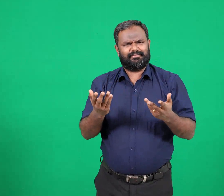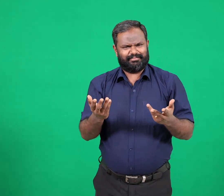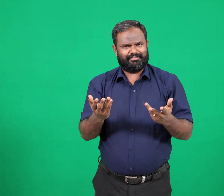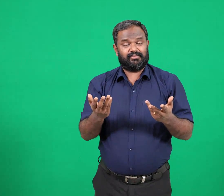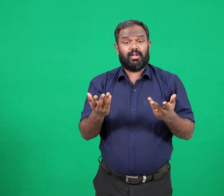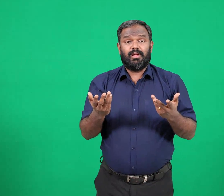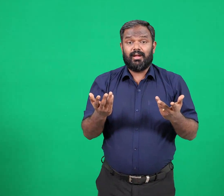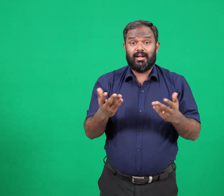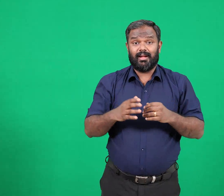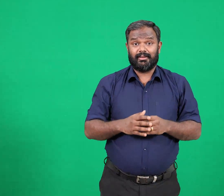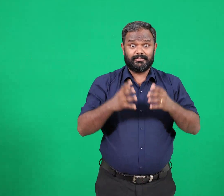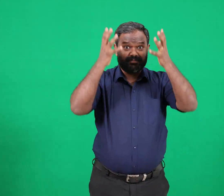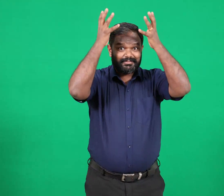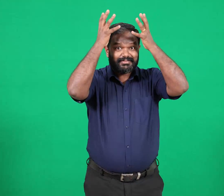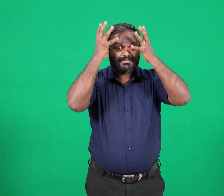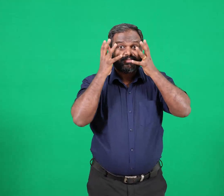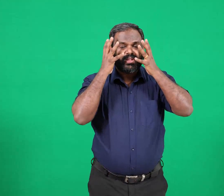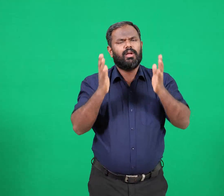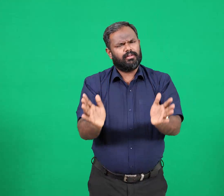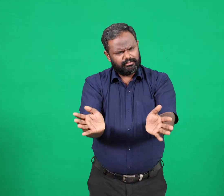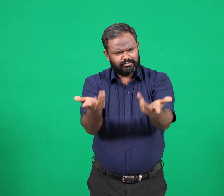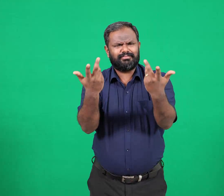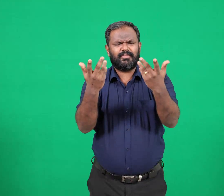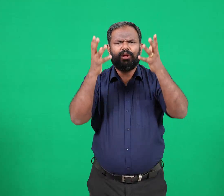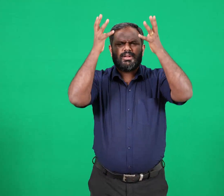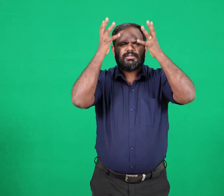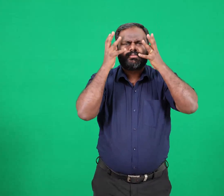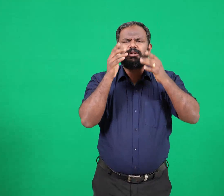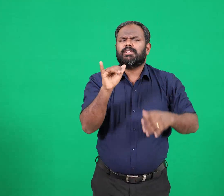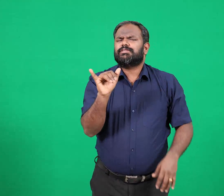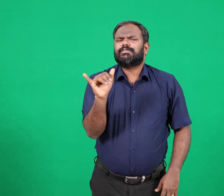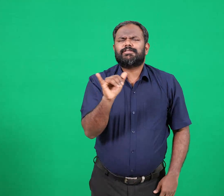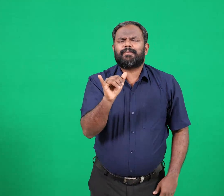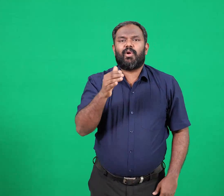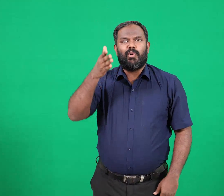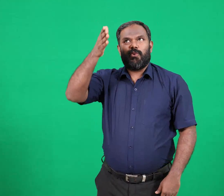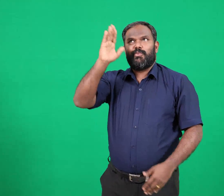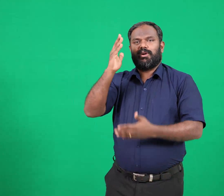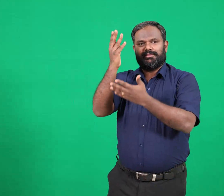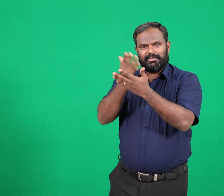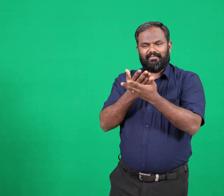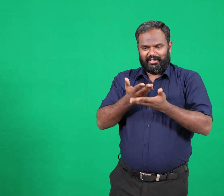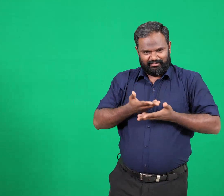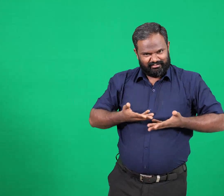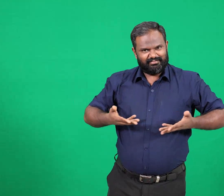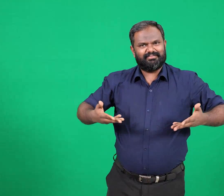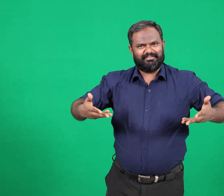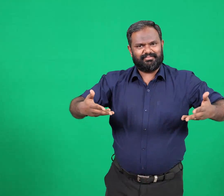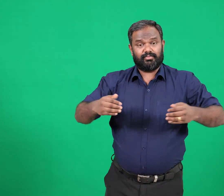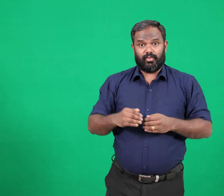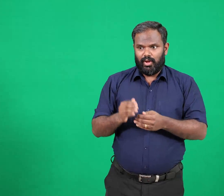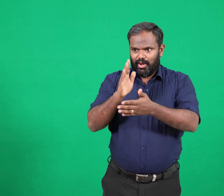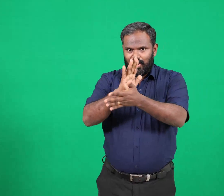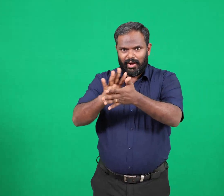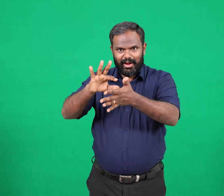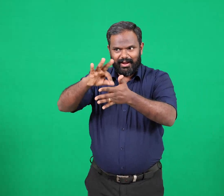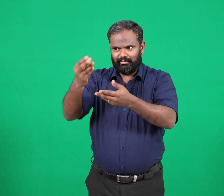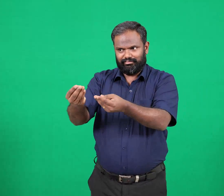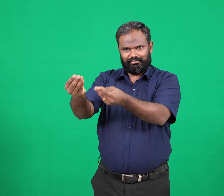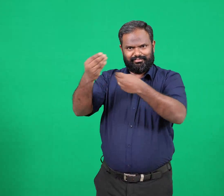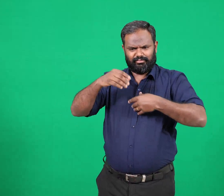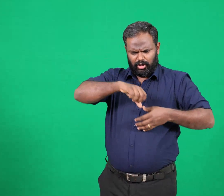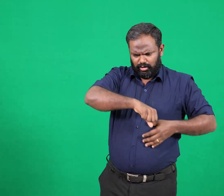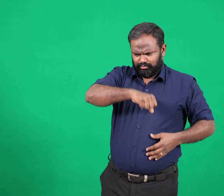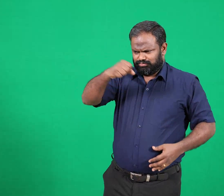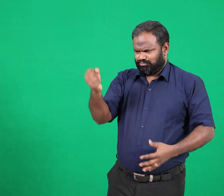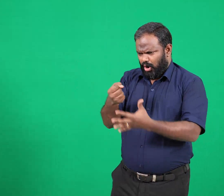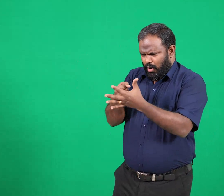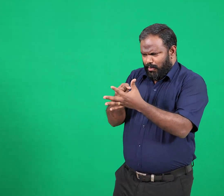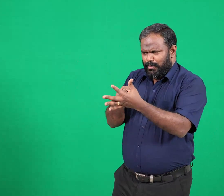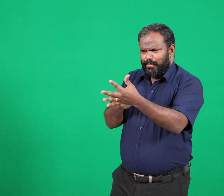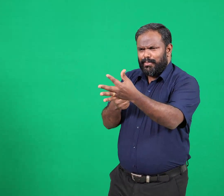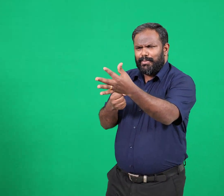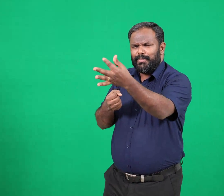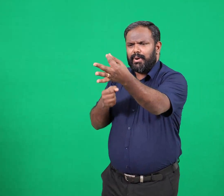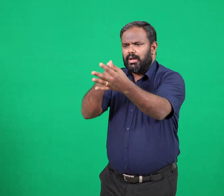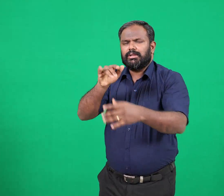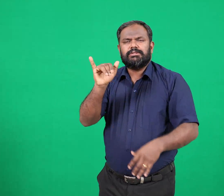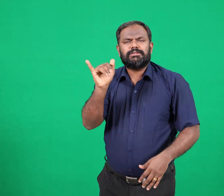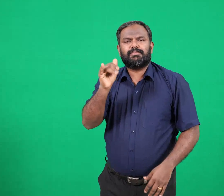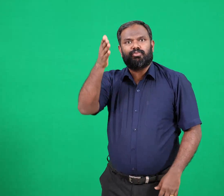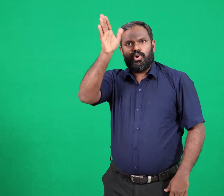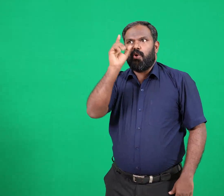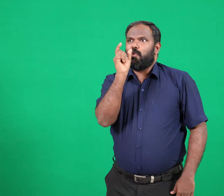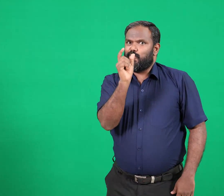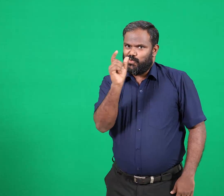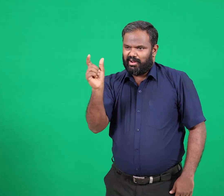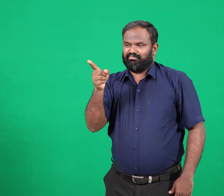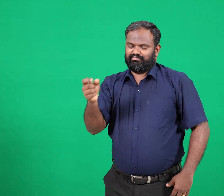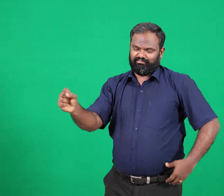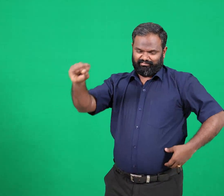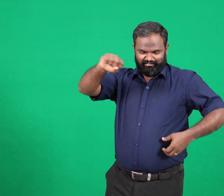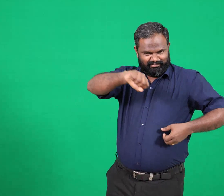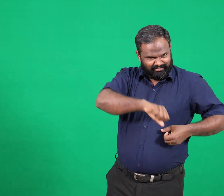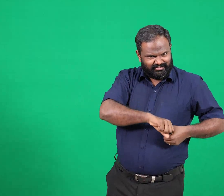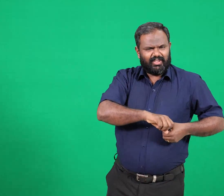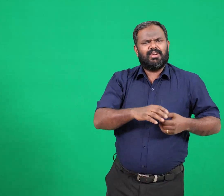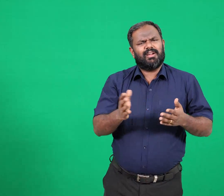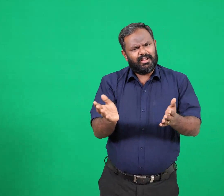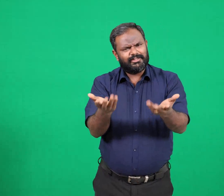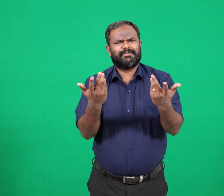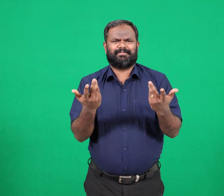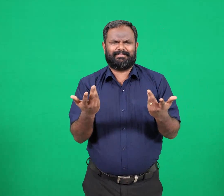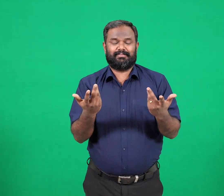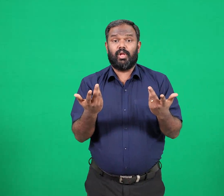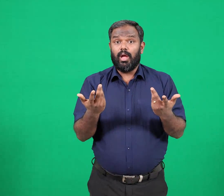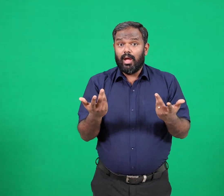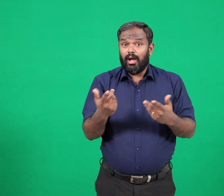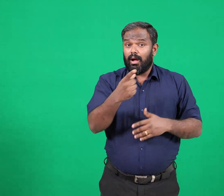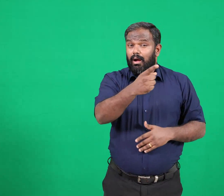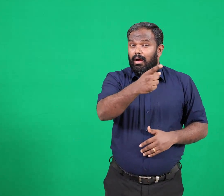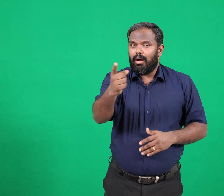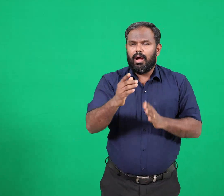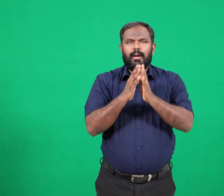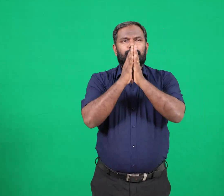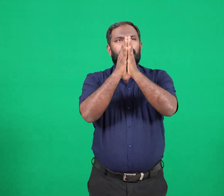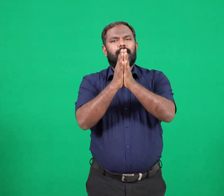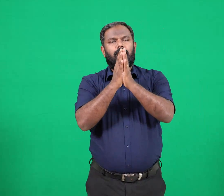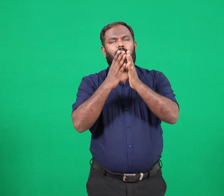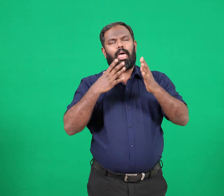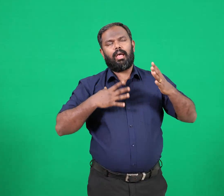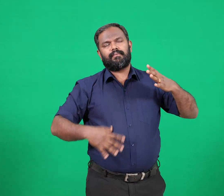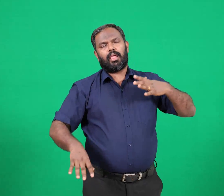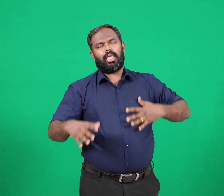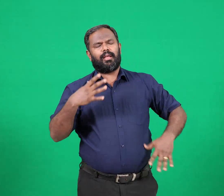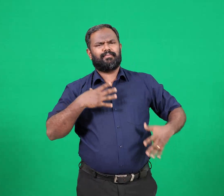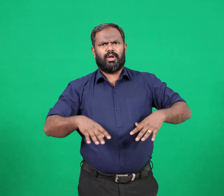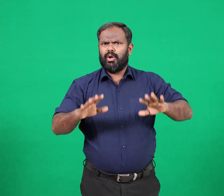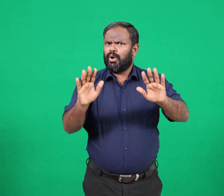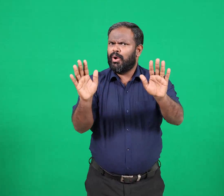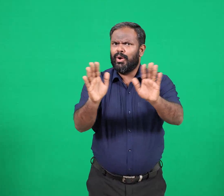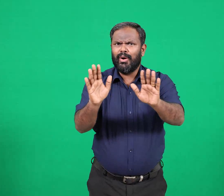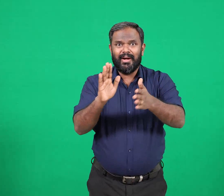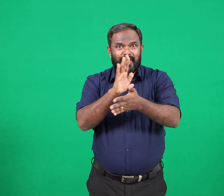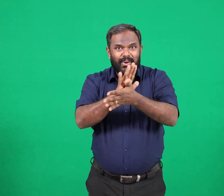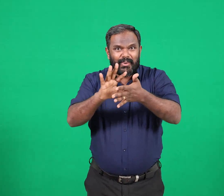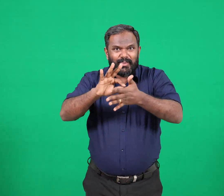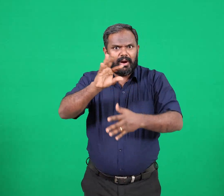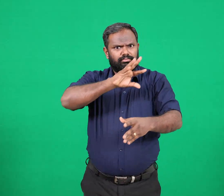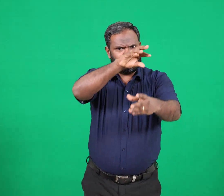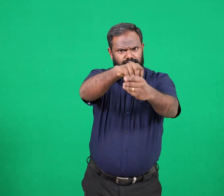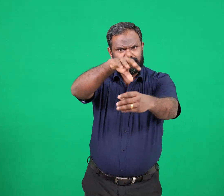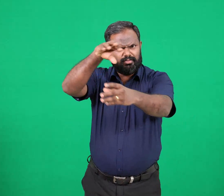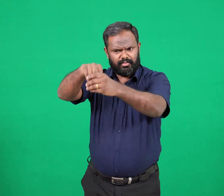And take the helmet of salvation and the sword of the Spirit, which is the word of God.